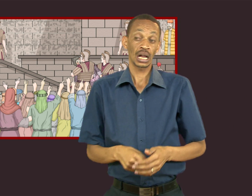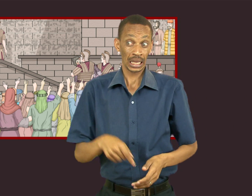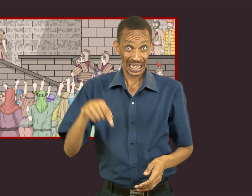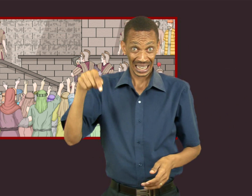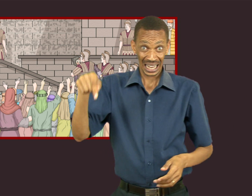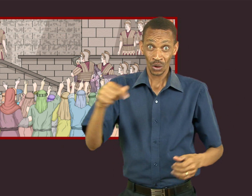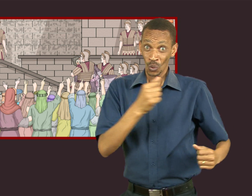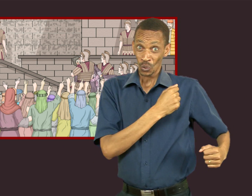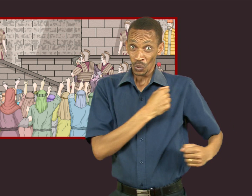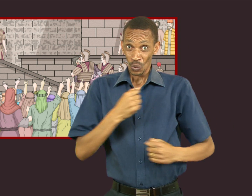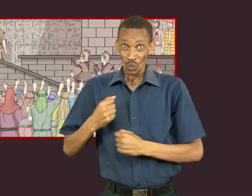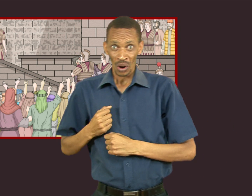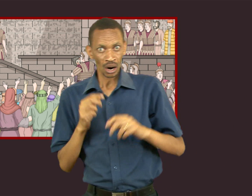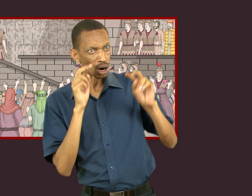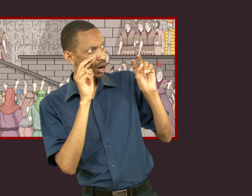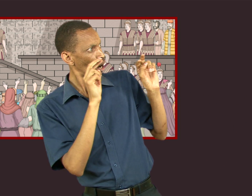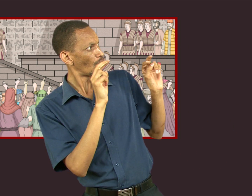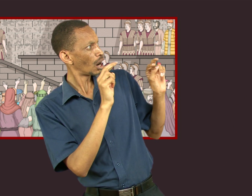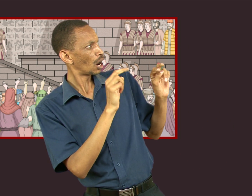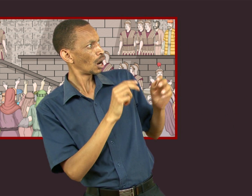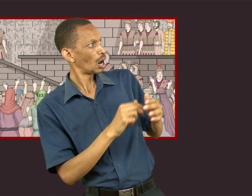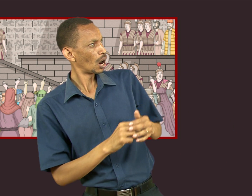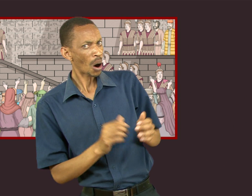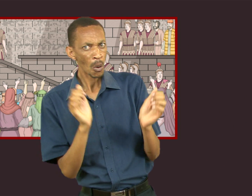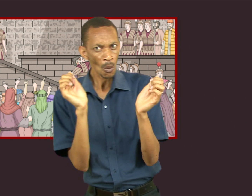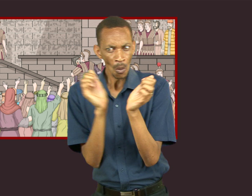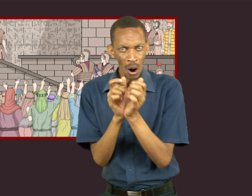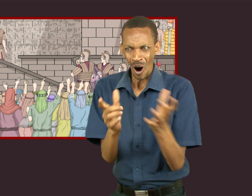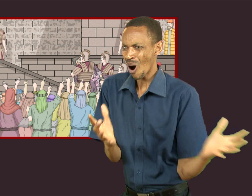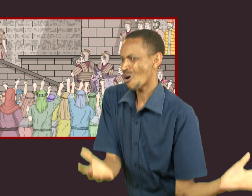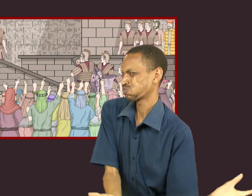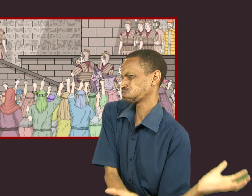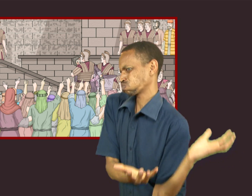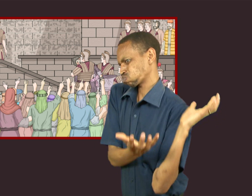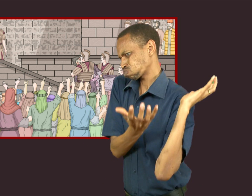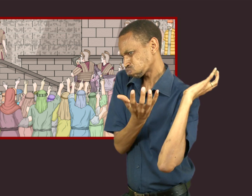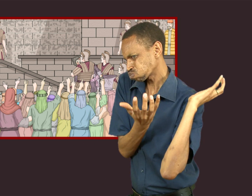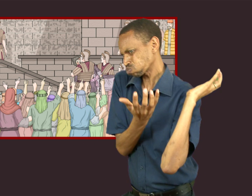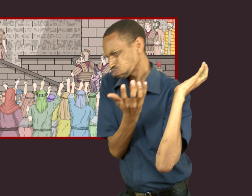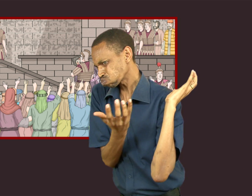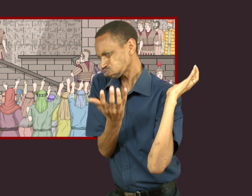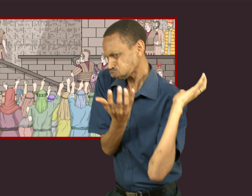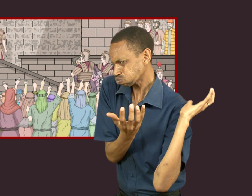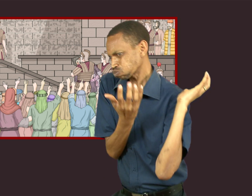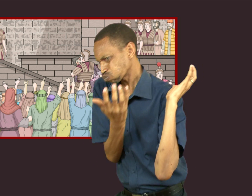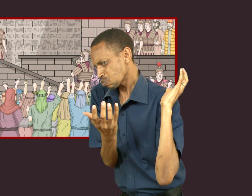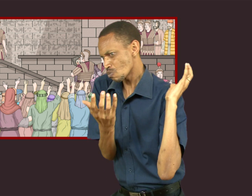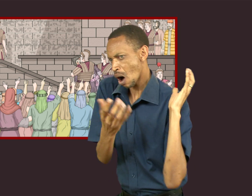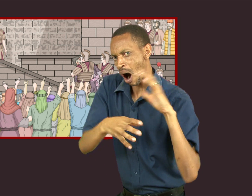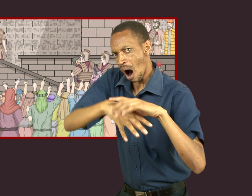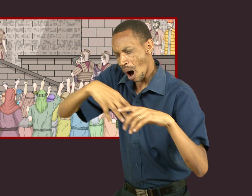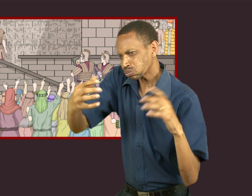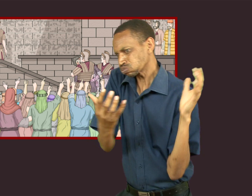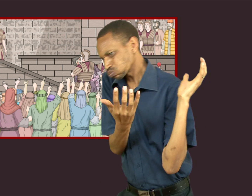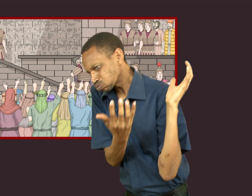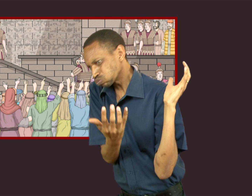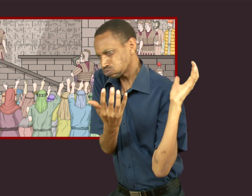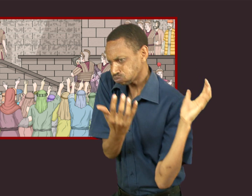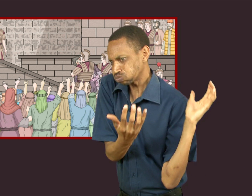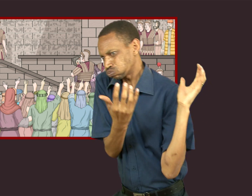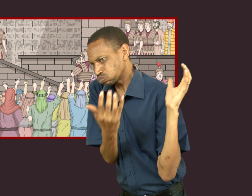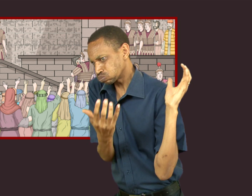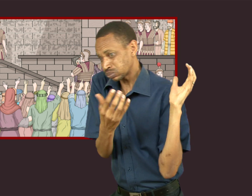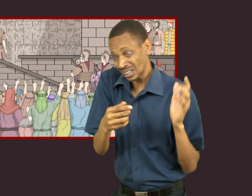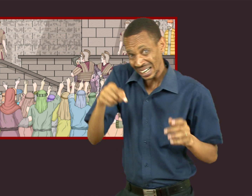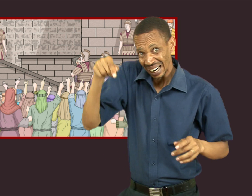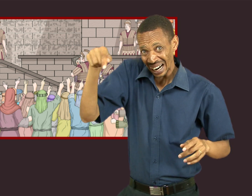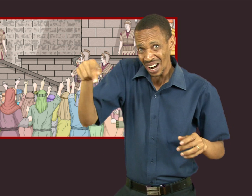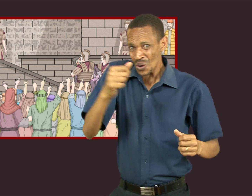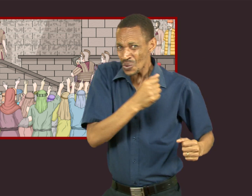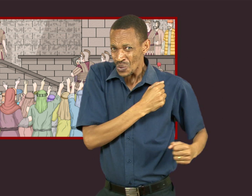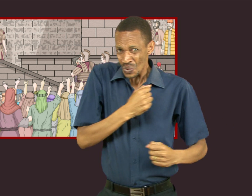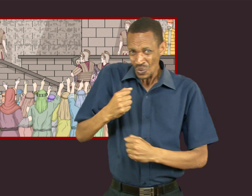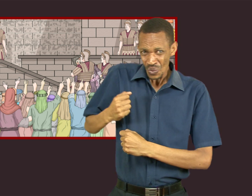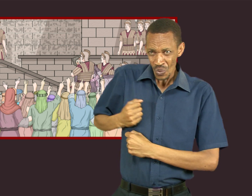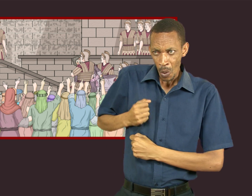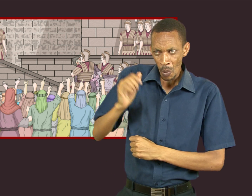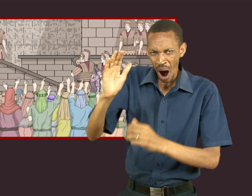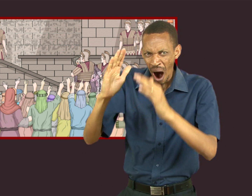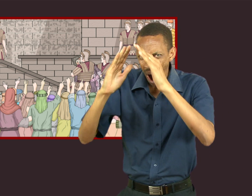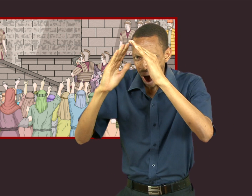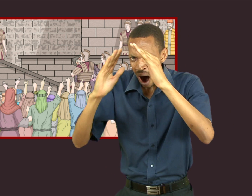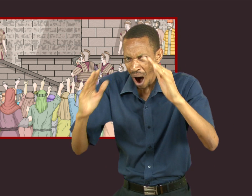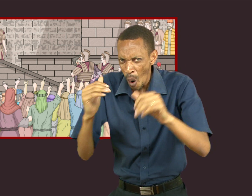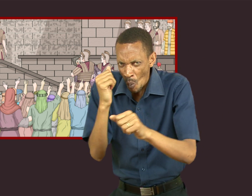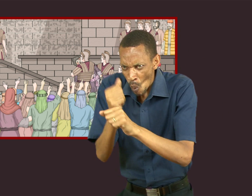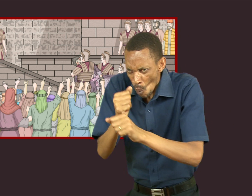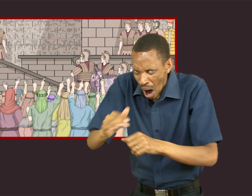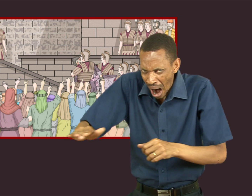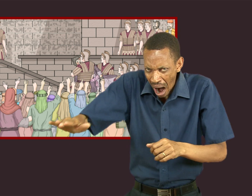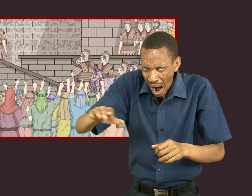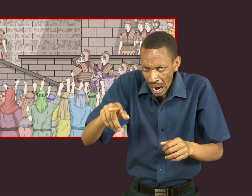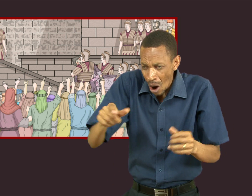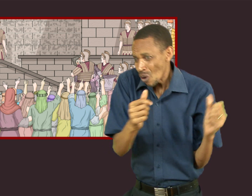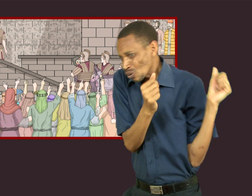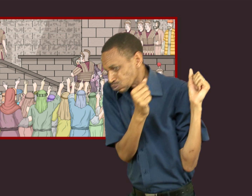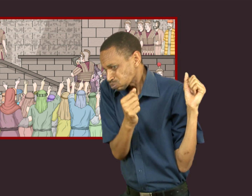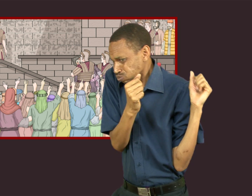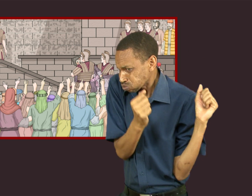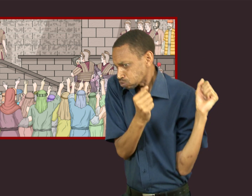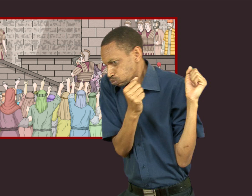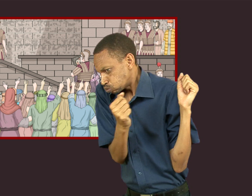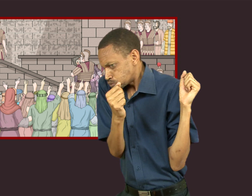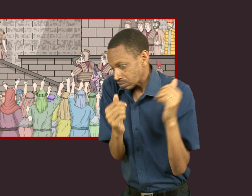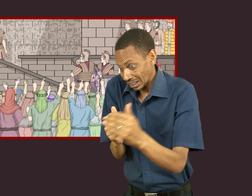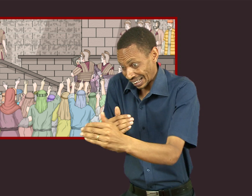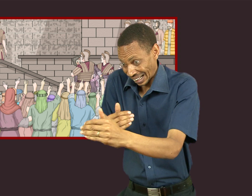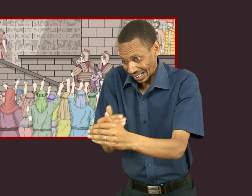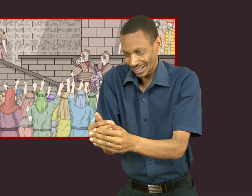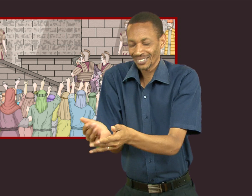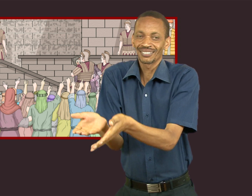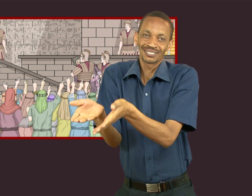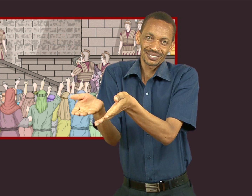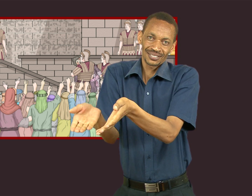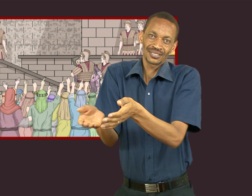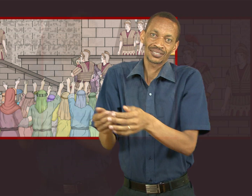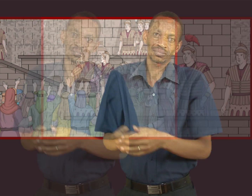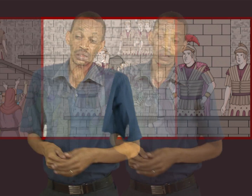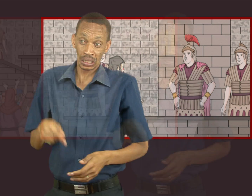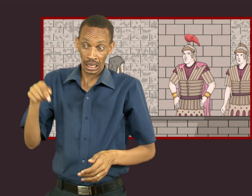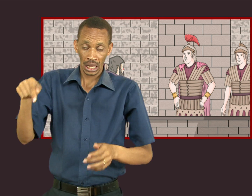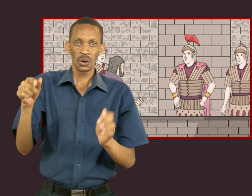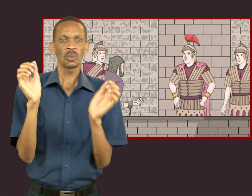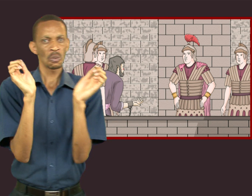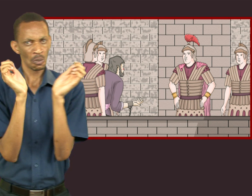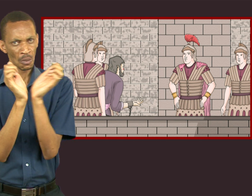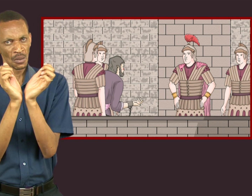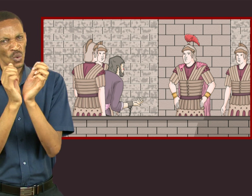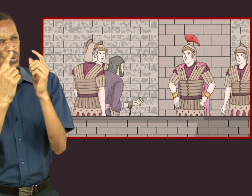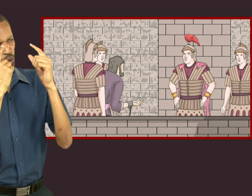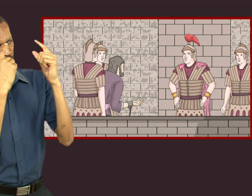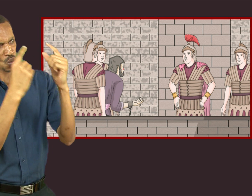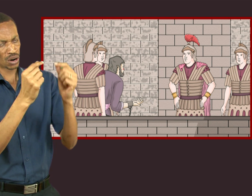For the crowd that followed him kept shouting, “Away with him!”